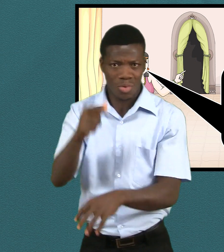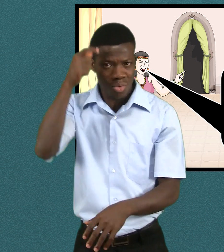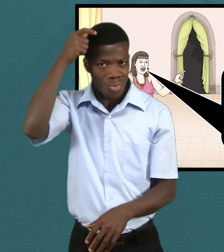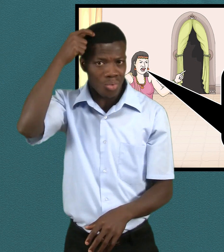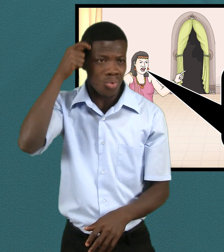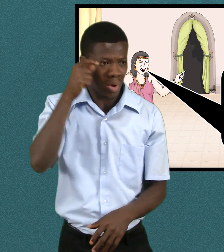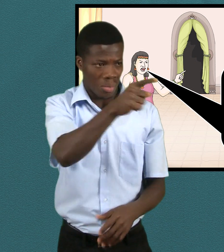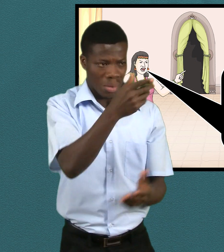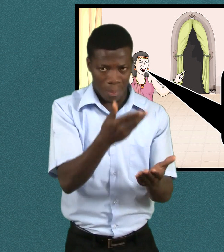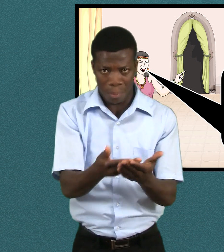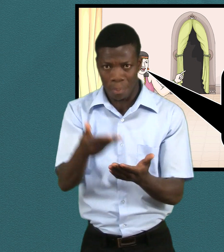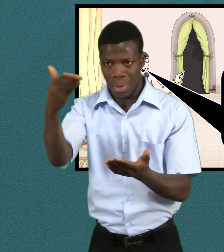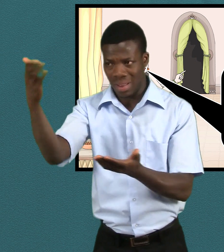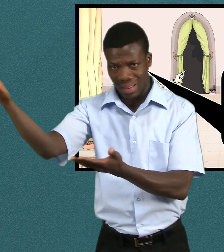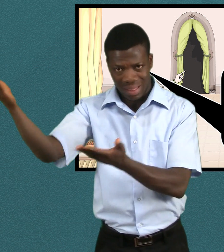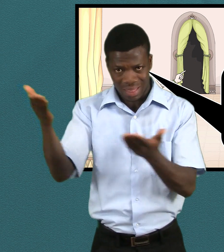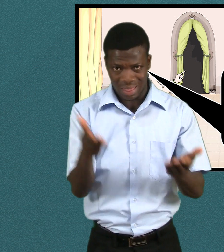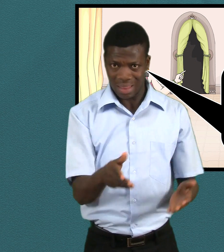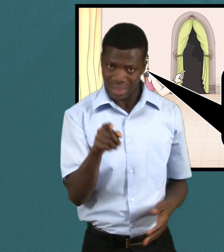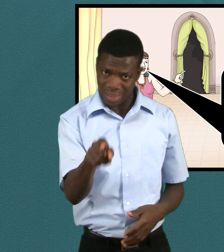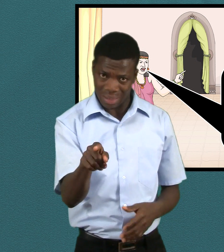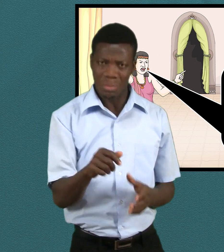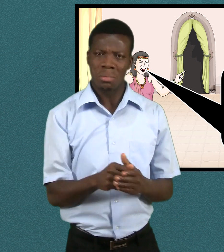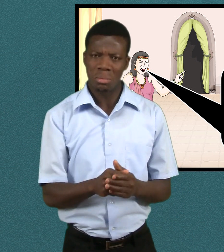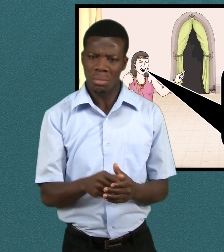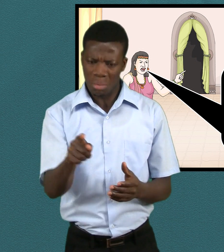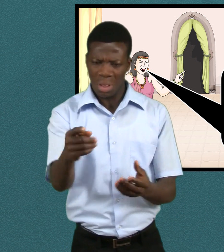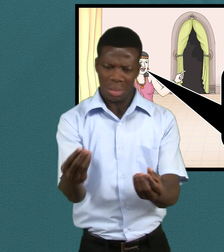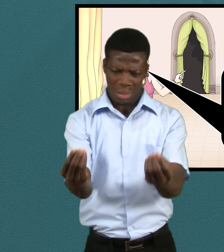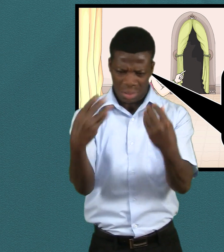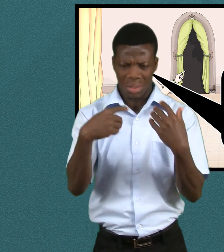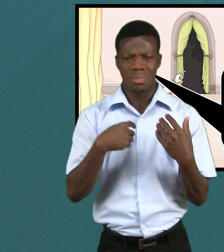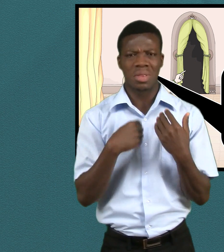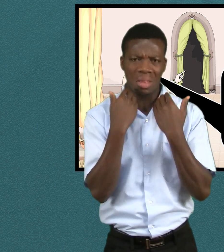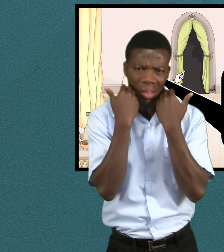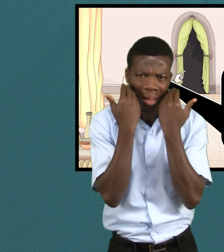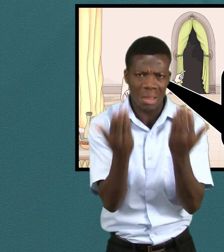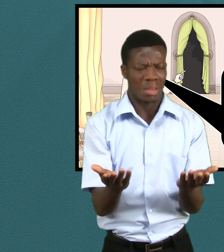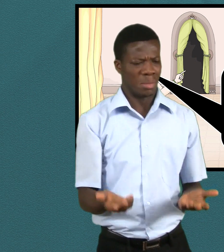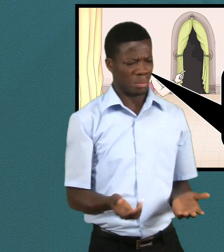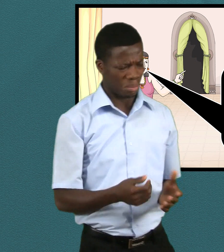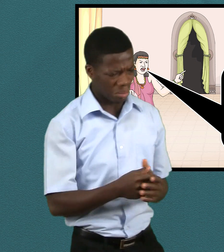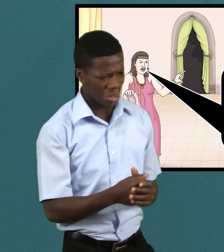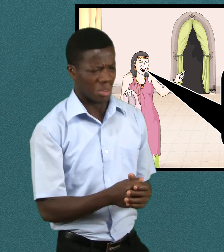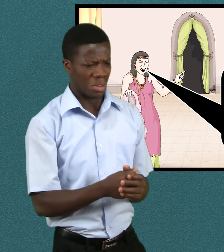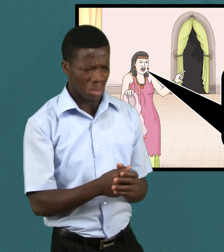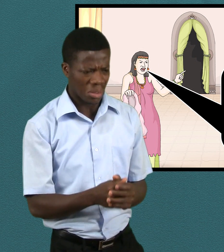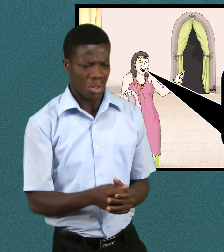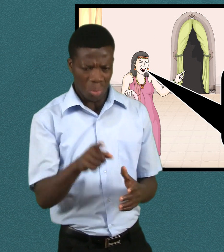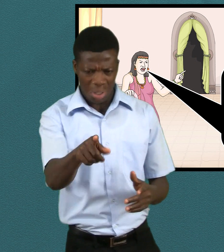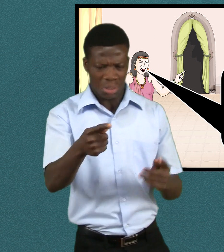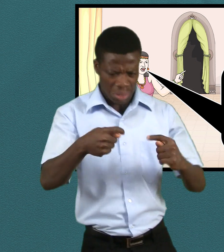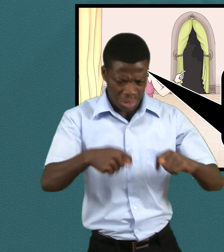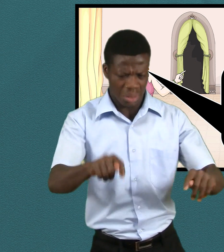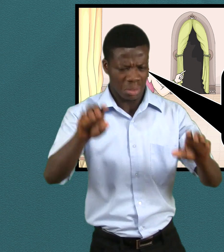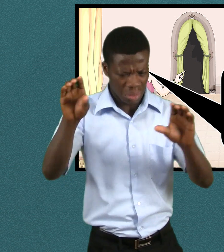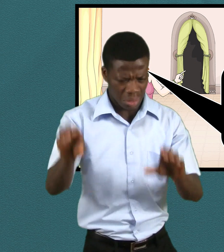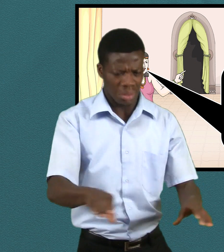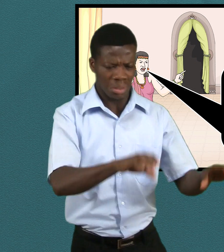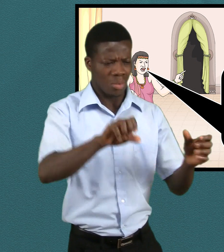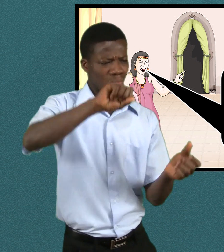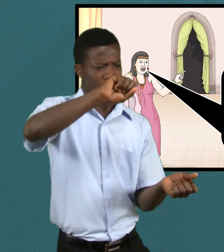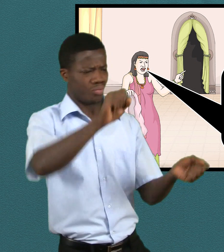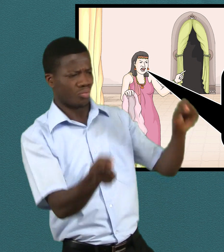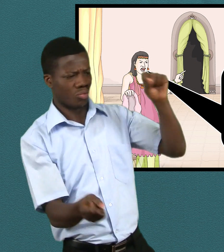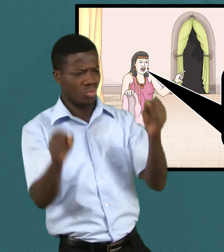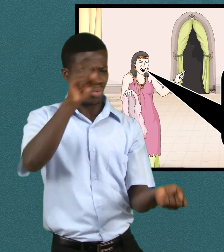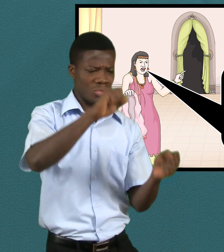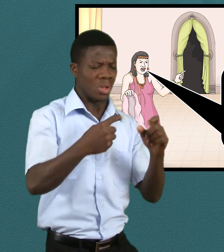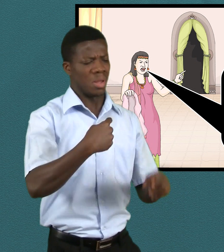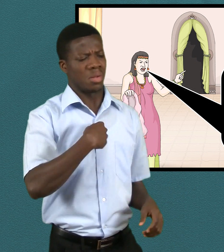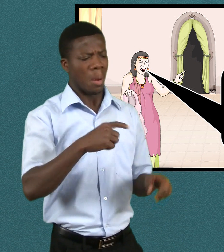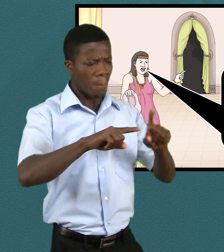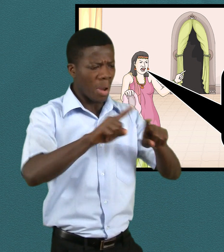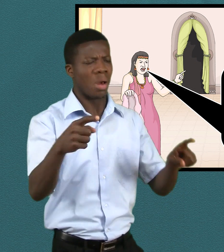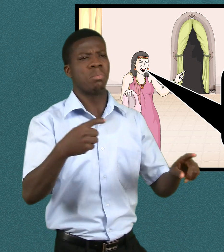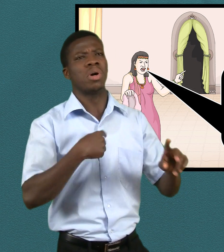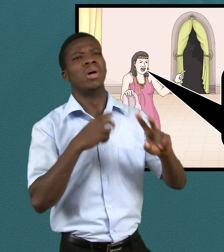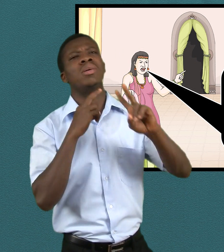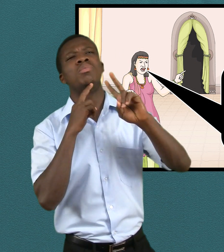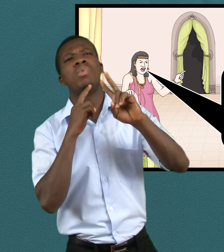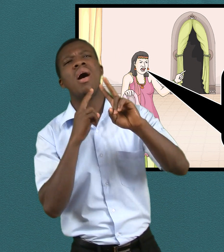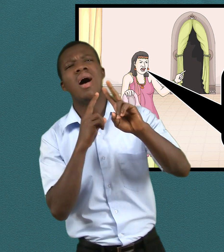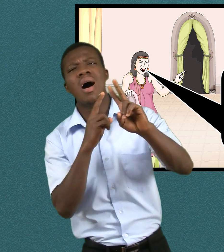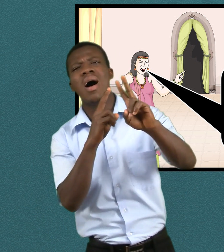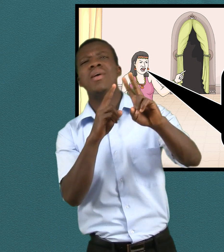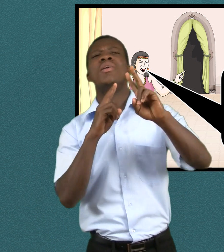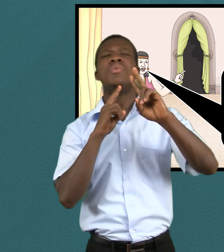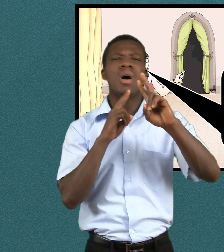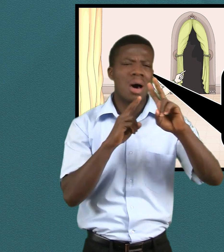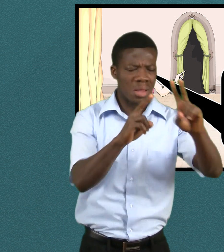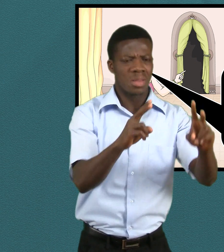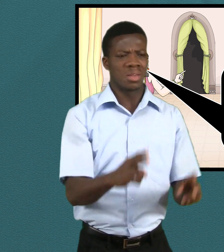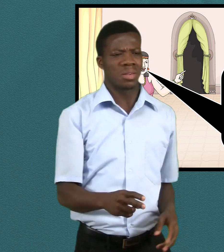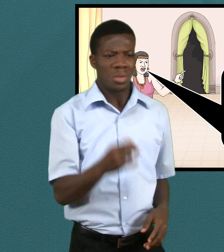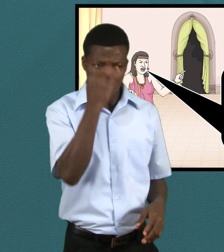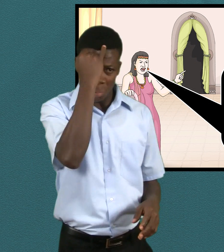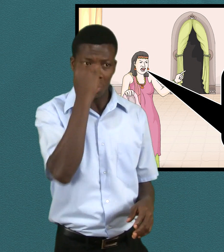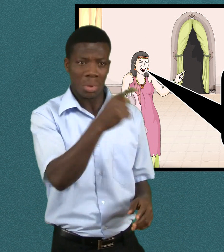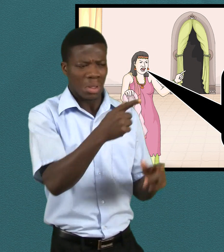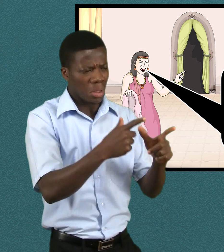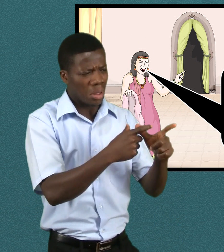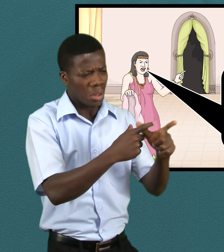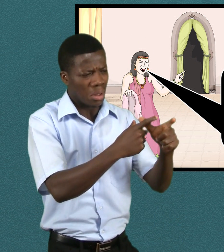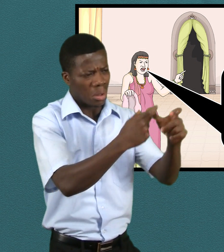He came to me so he could sleep with me, but I screamed as loud as I could.